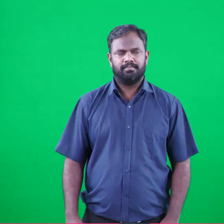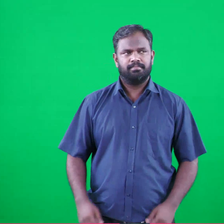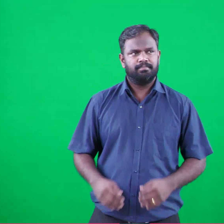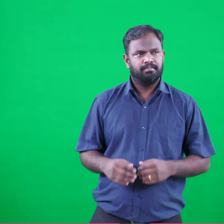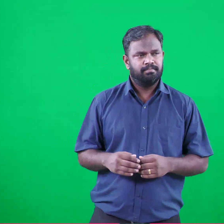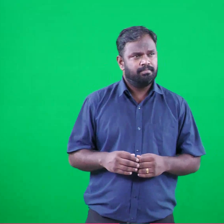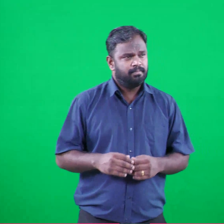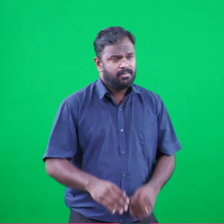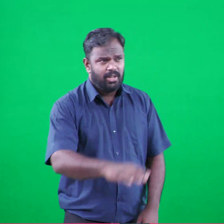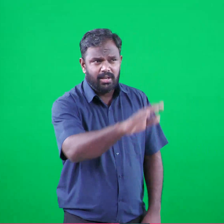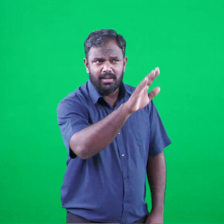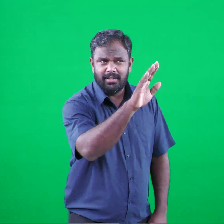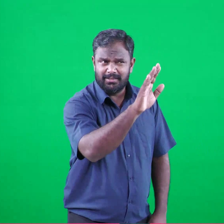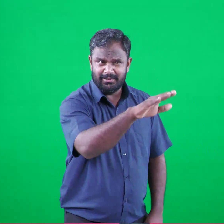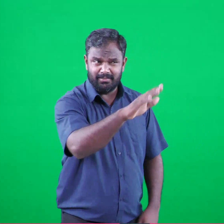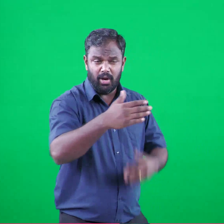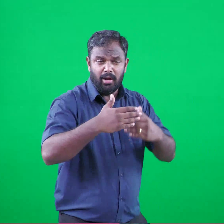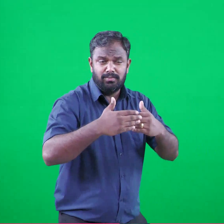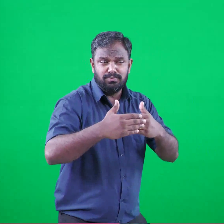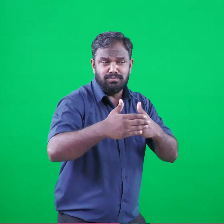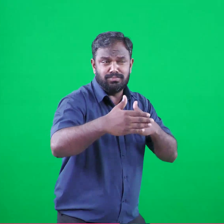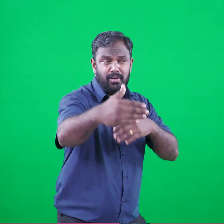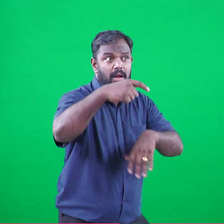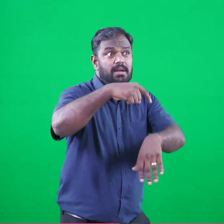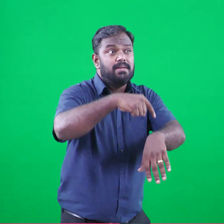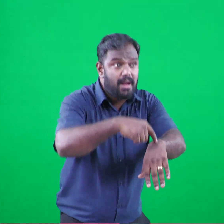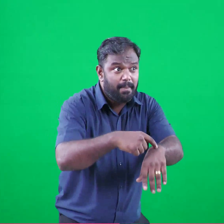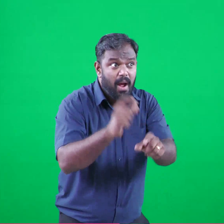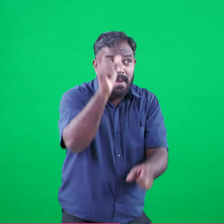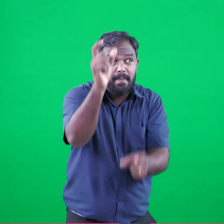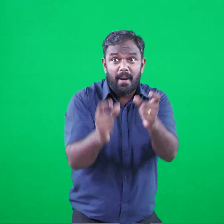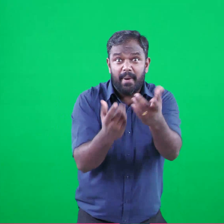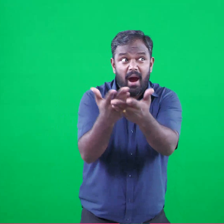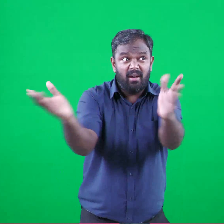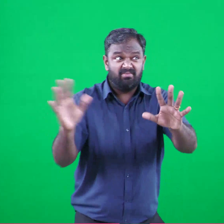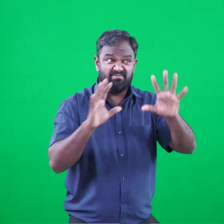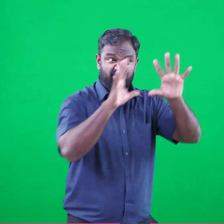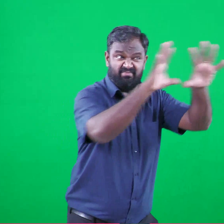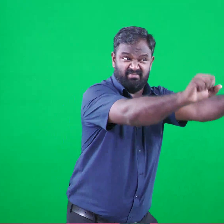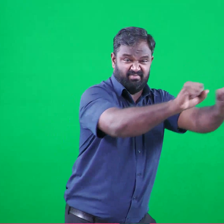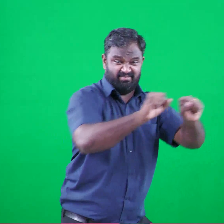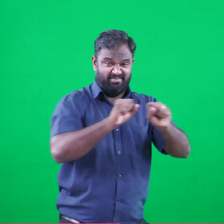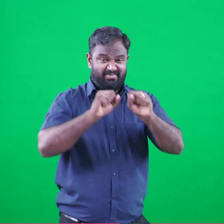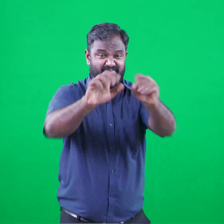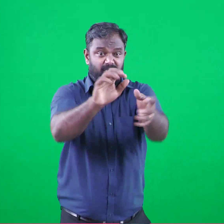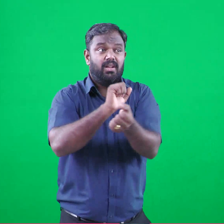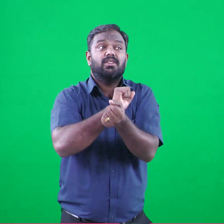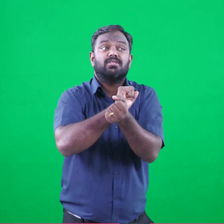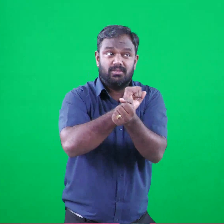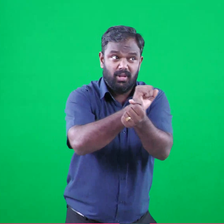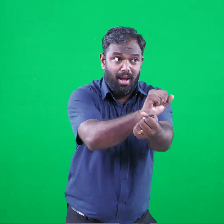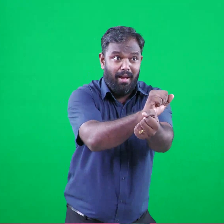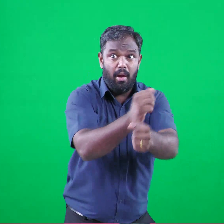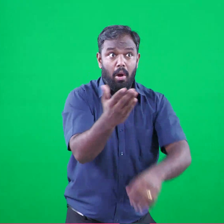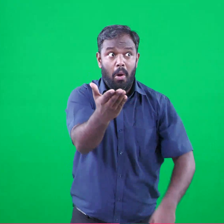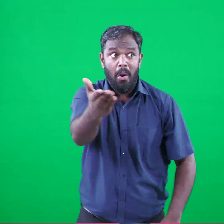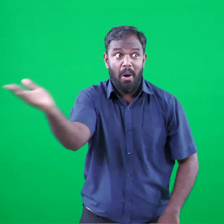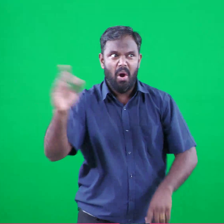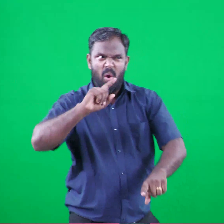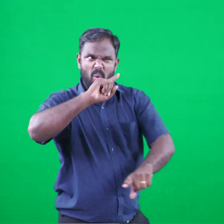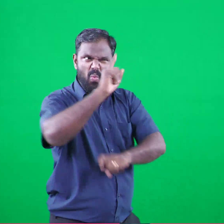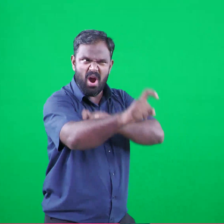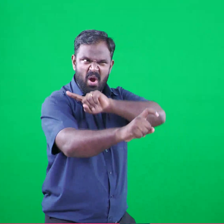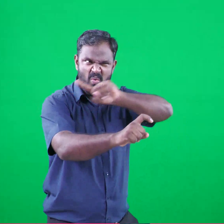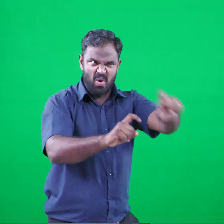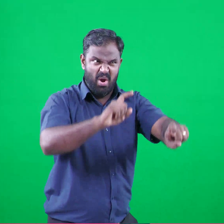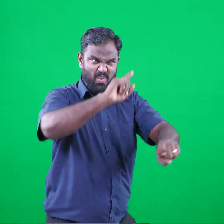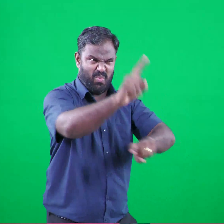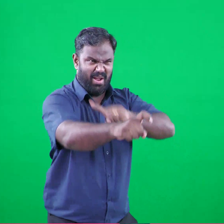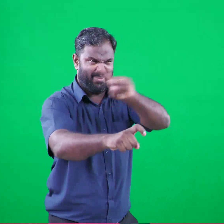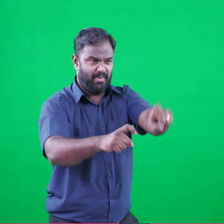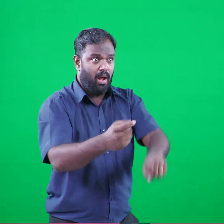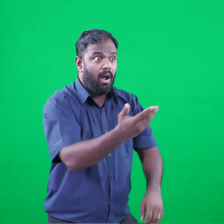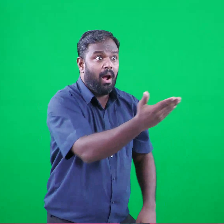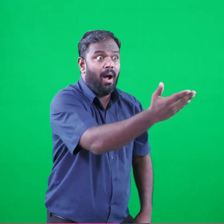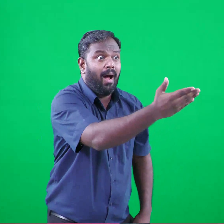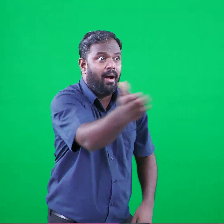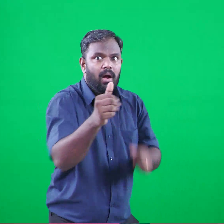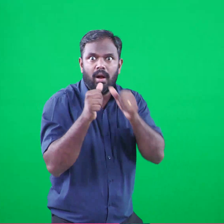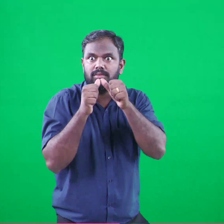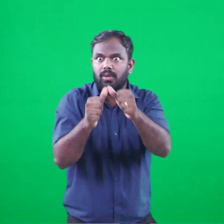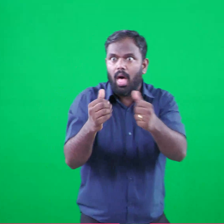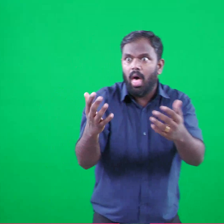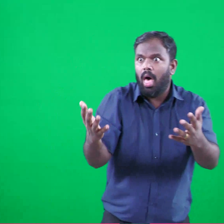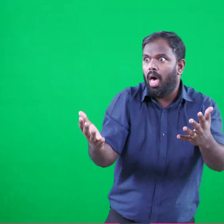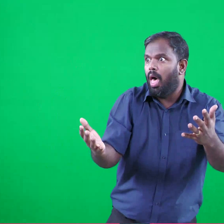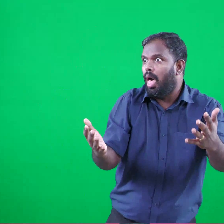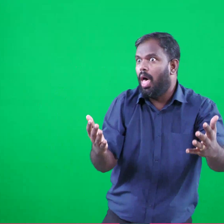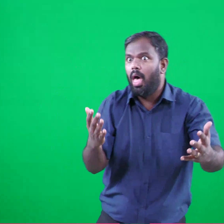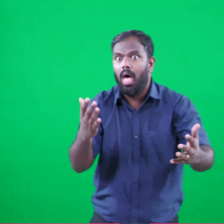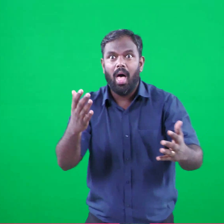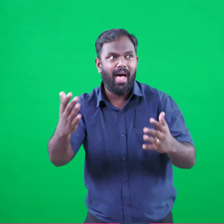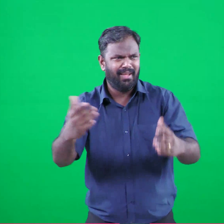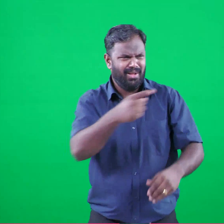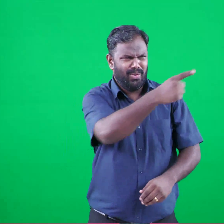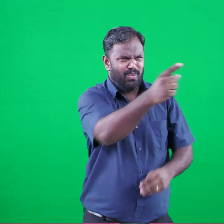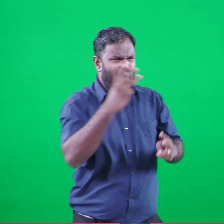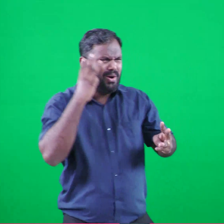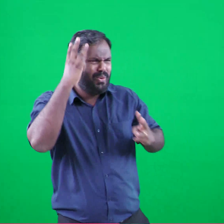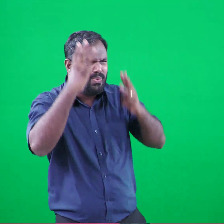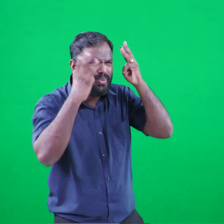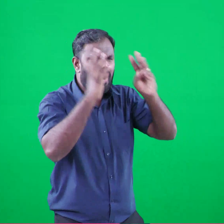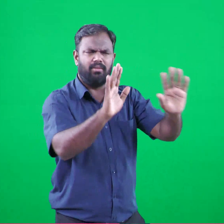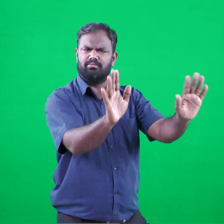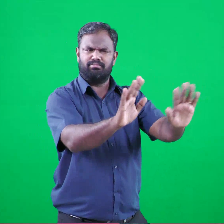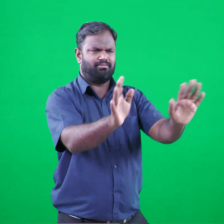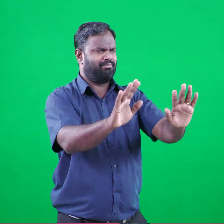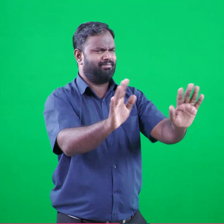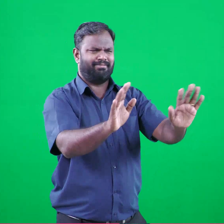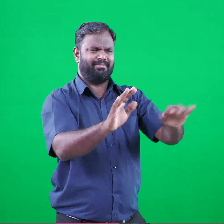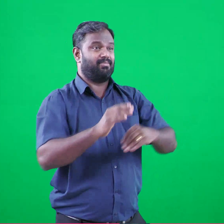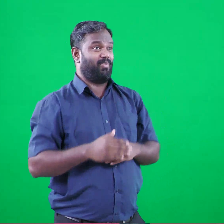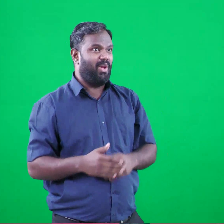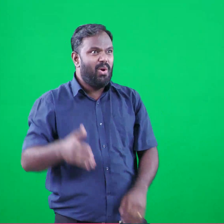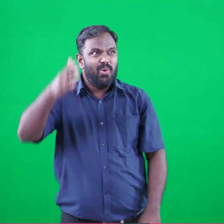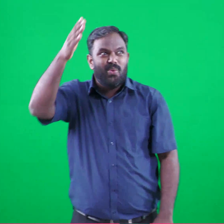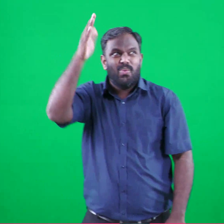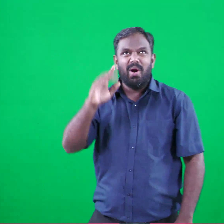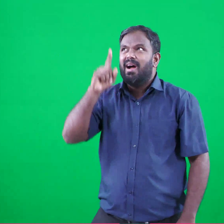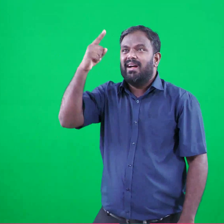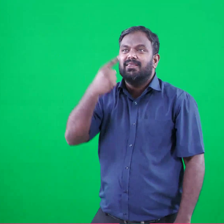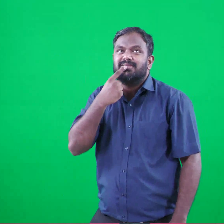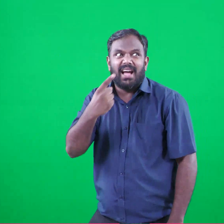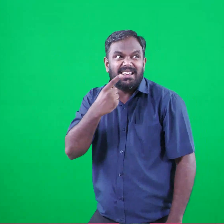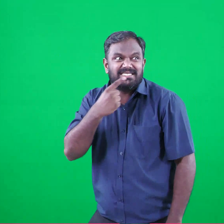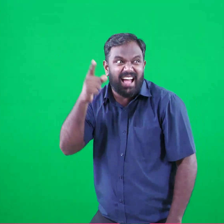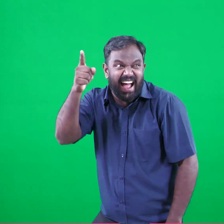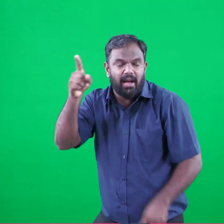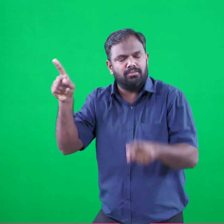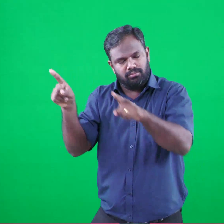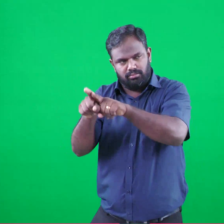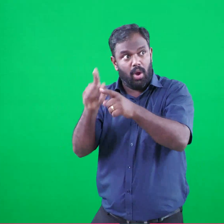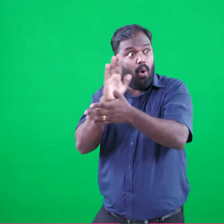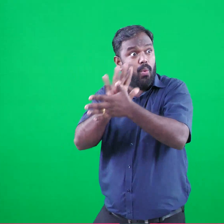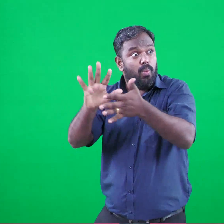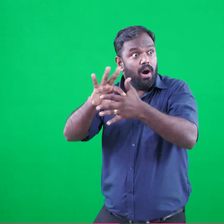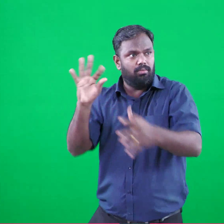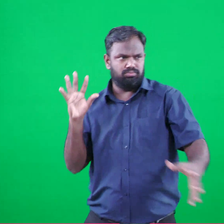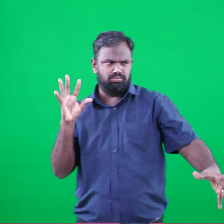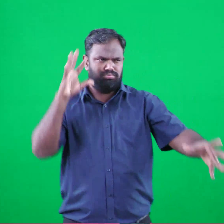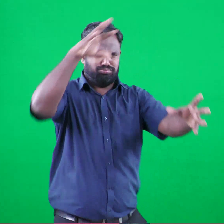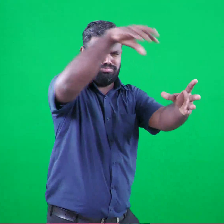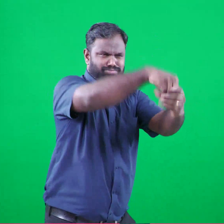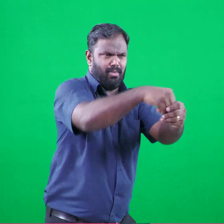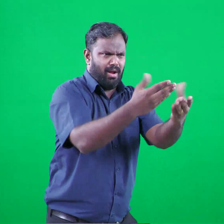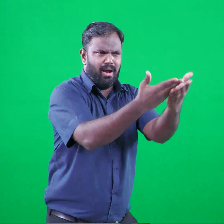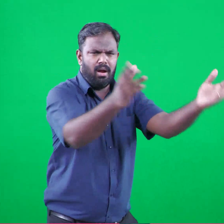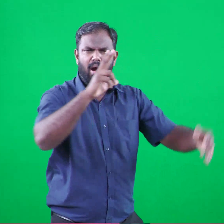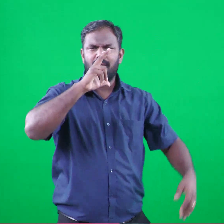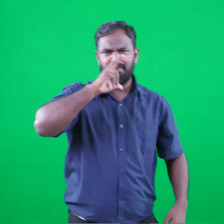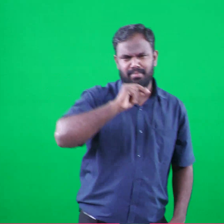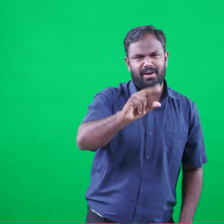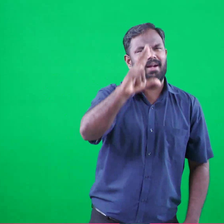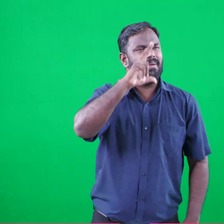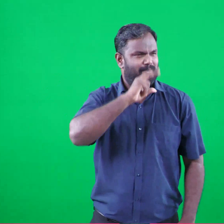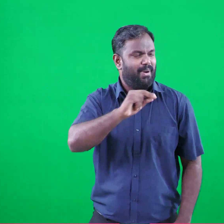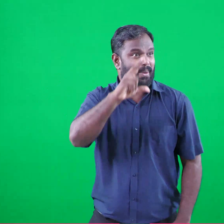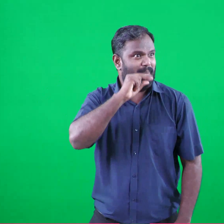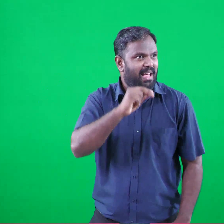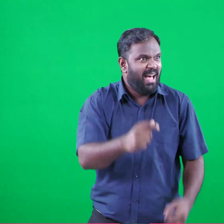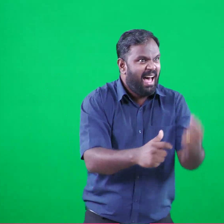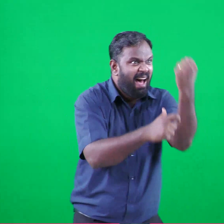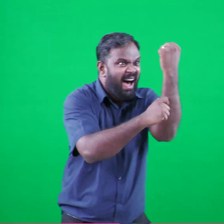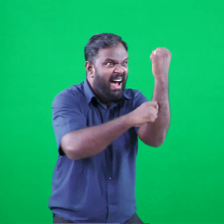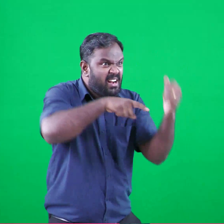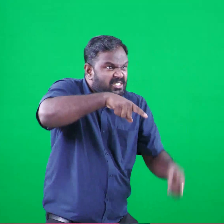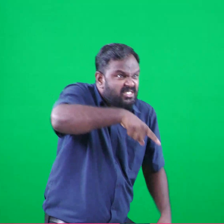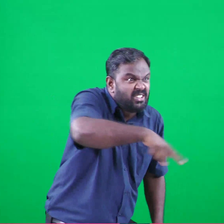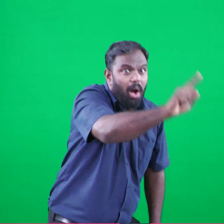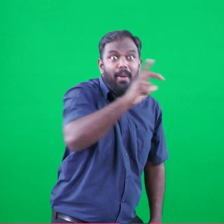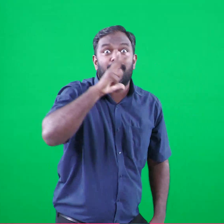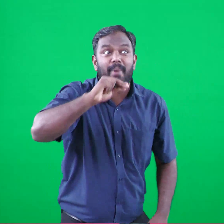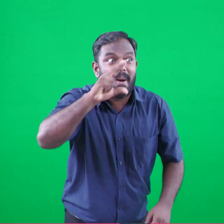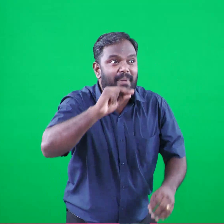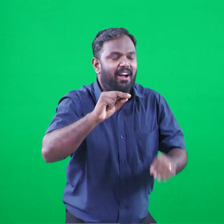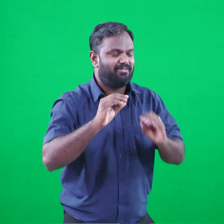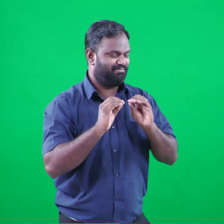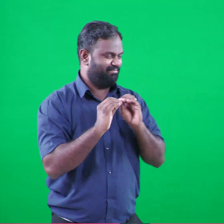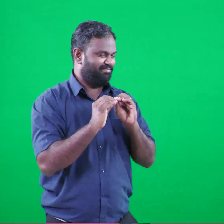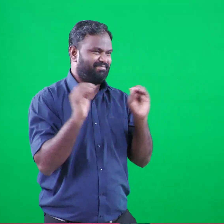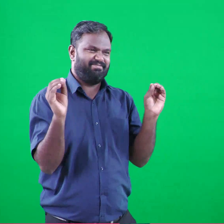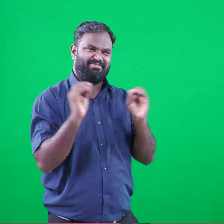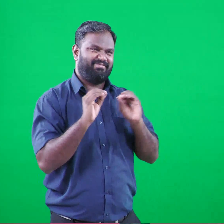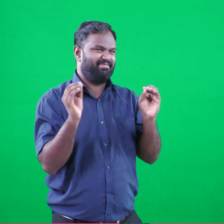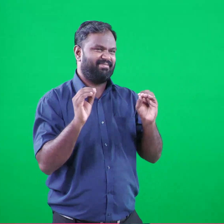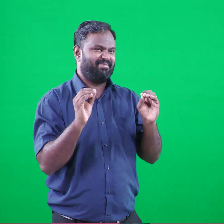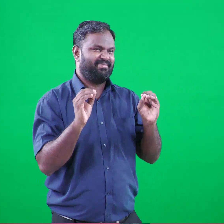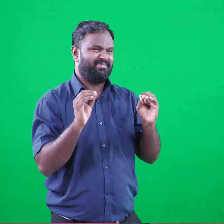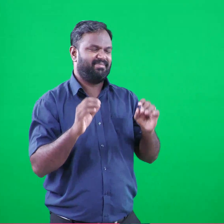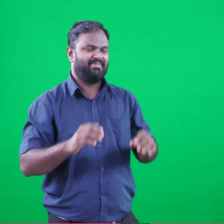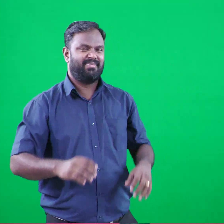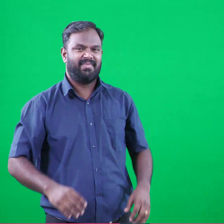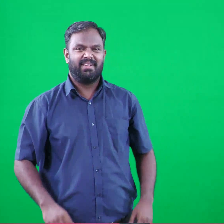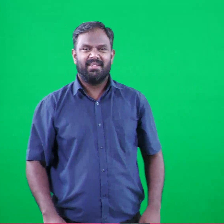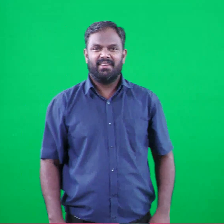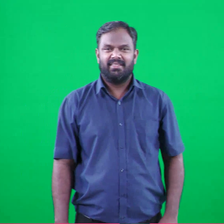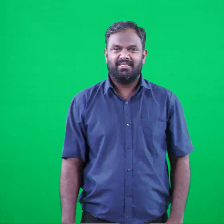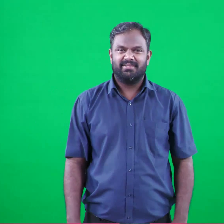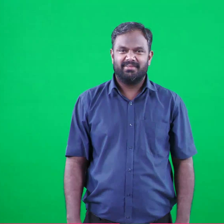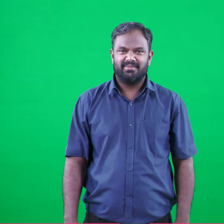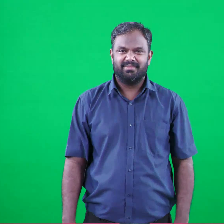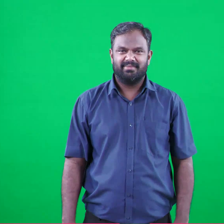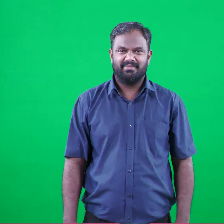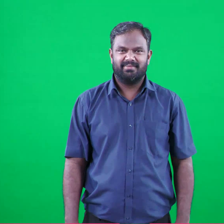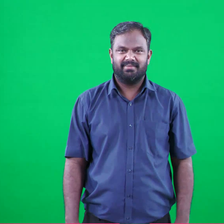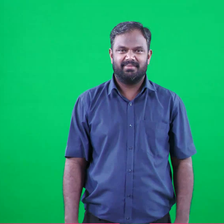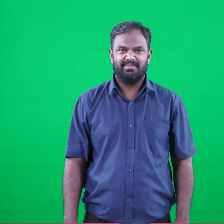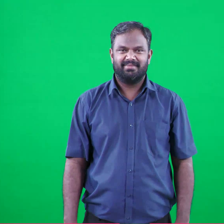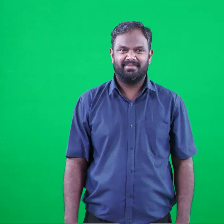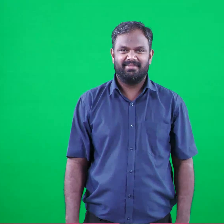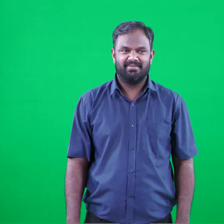But when they arrest you and hand you over, do not worry beforehand what to say. Instead, speak whatever you are given at that time, for it will not be you speaking, but the Holy Spirit.